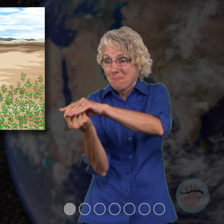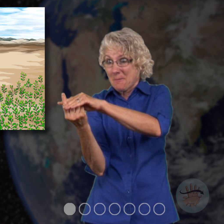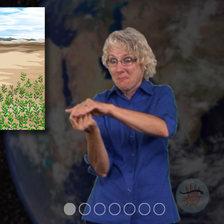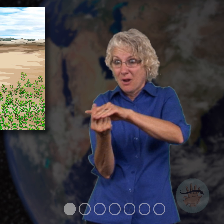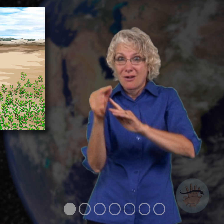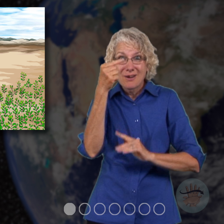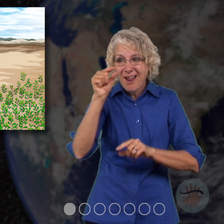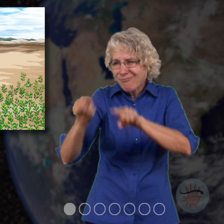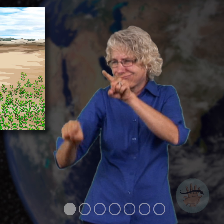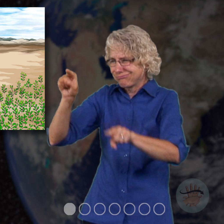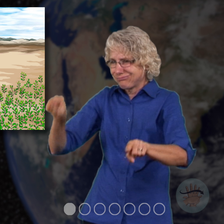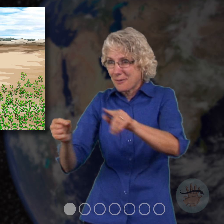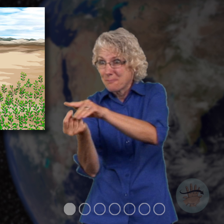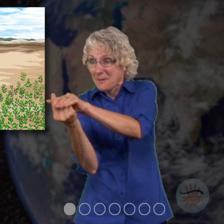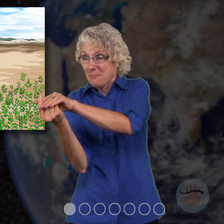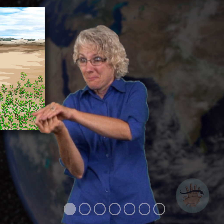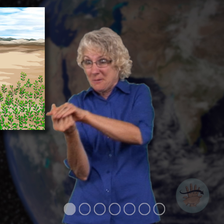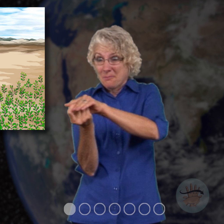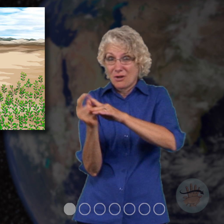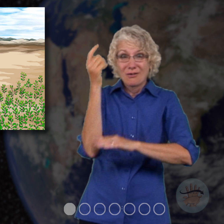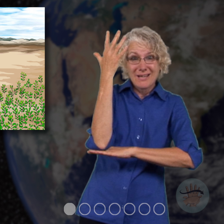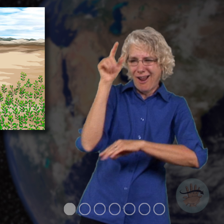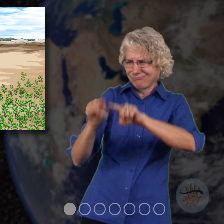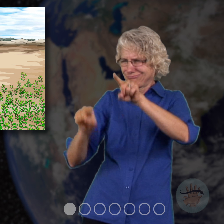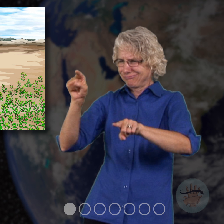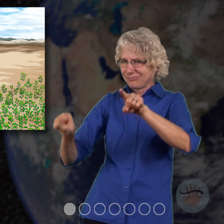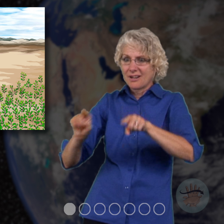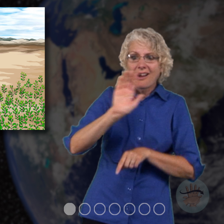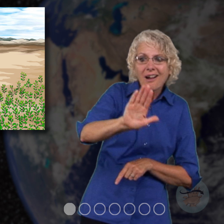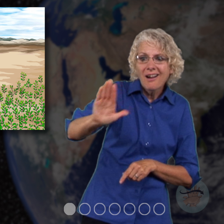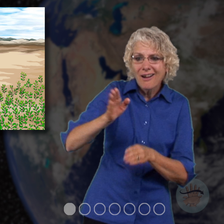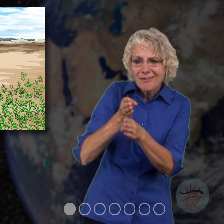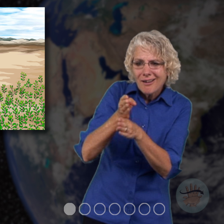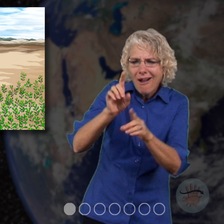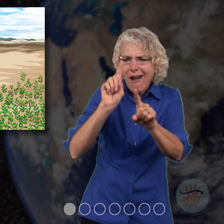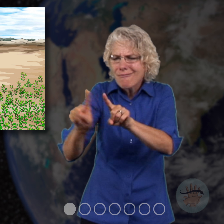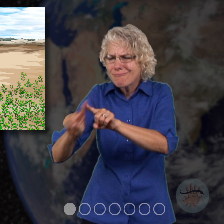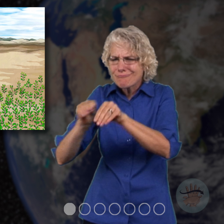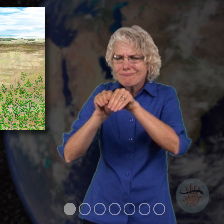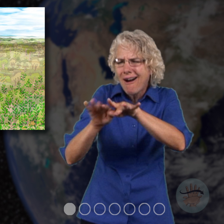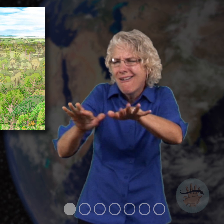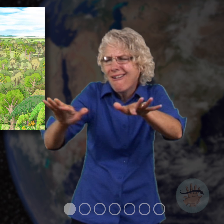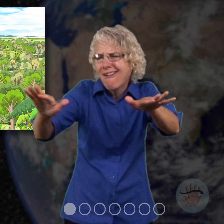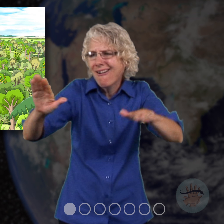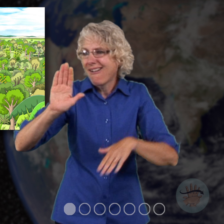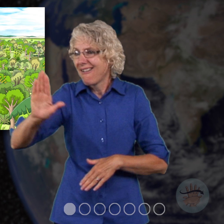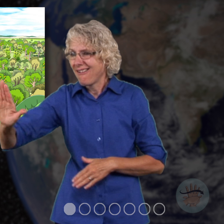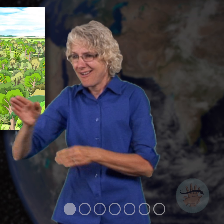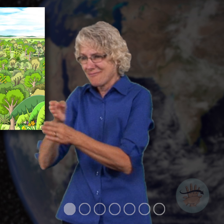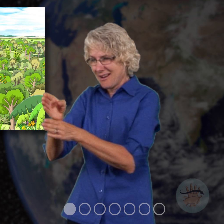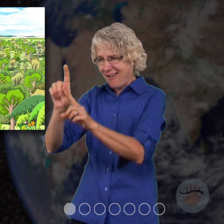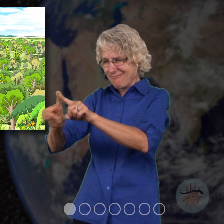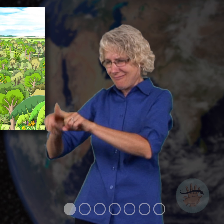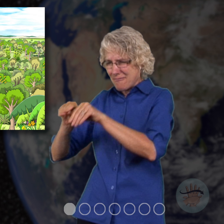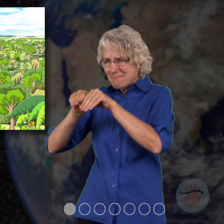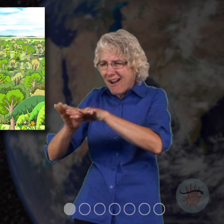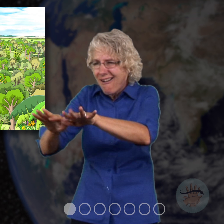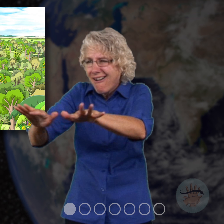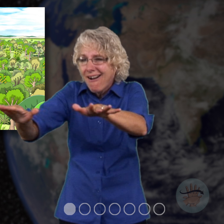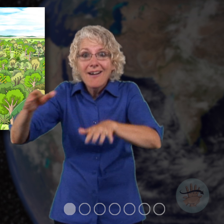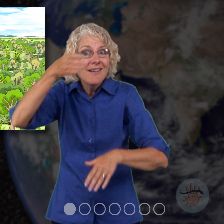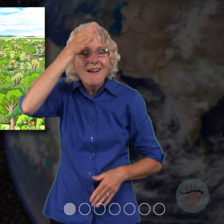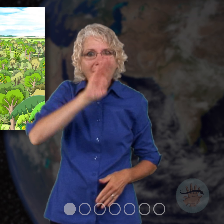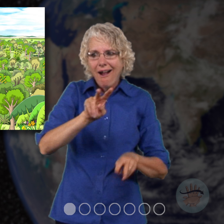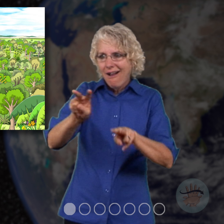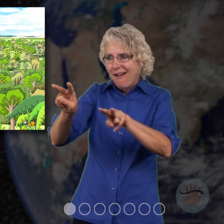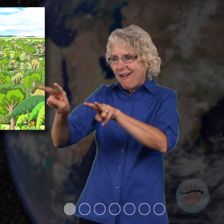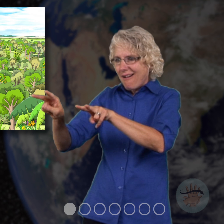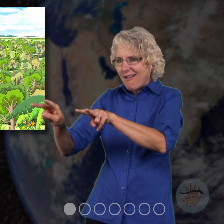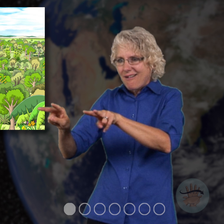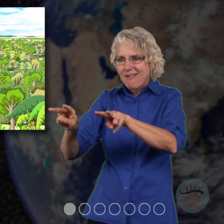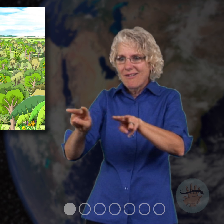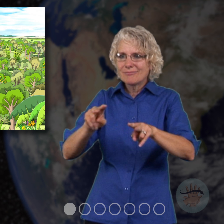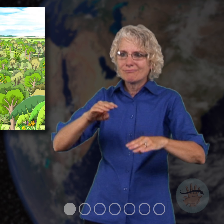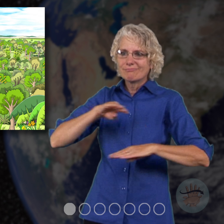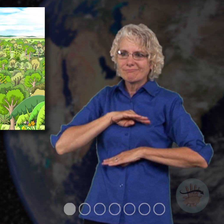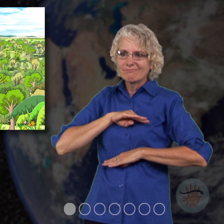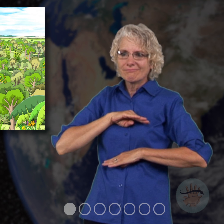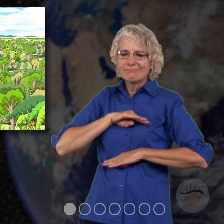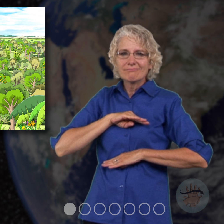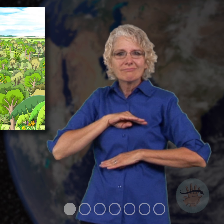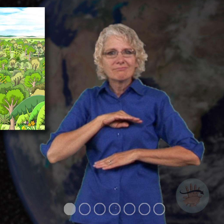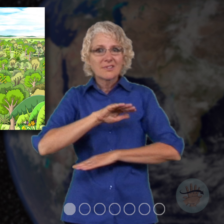And it was so.